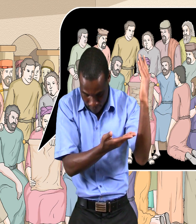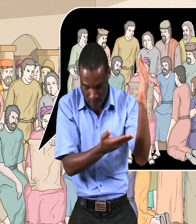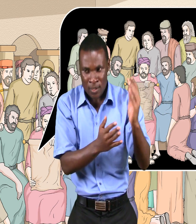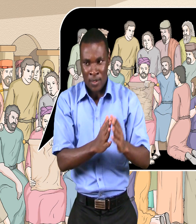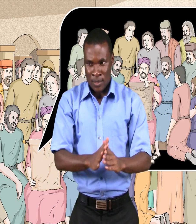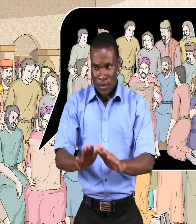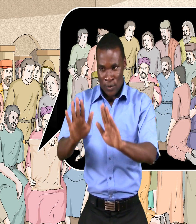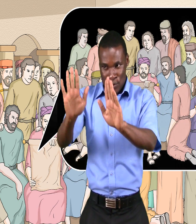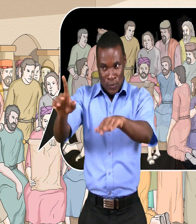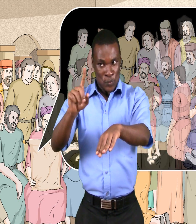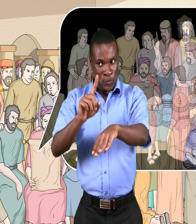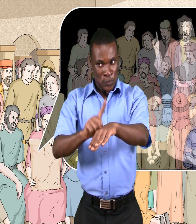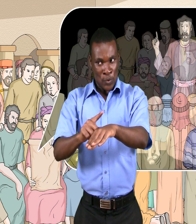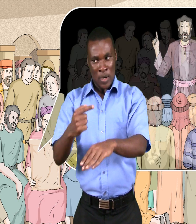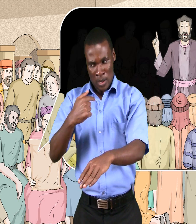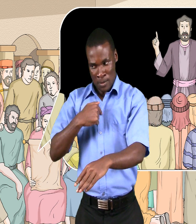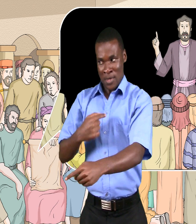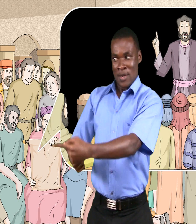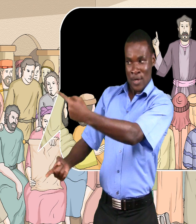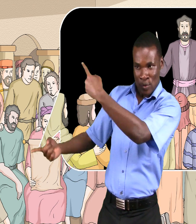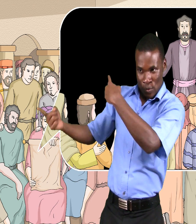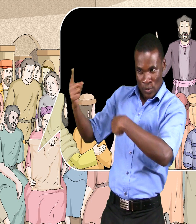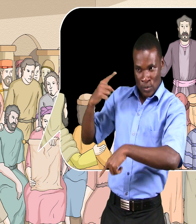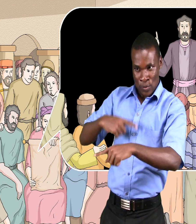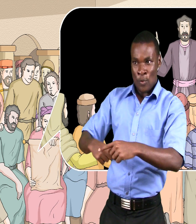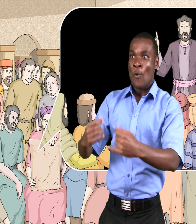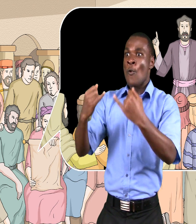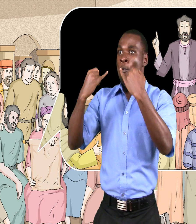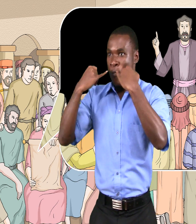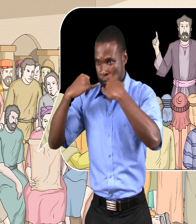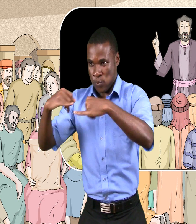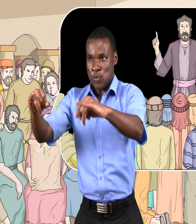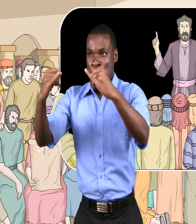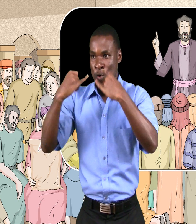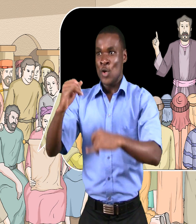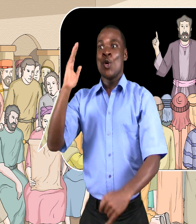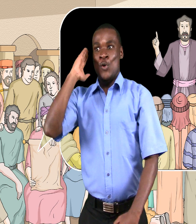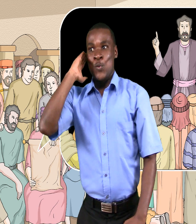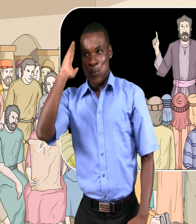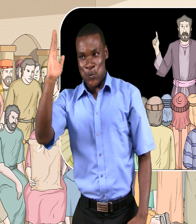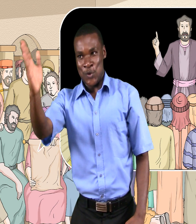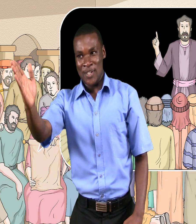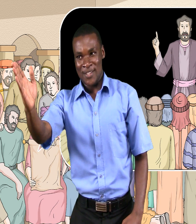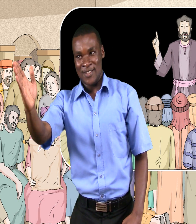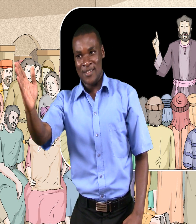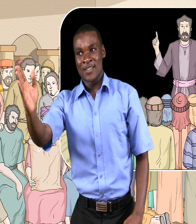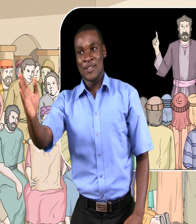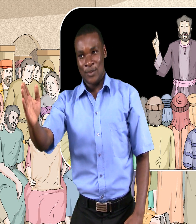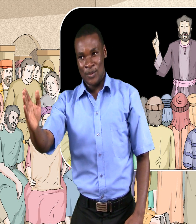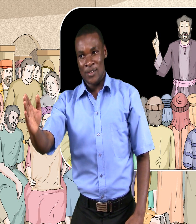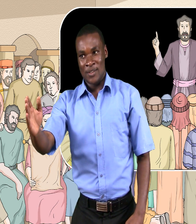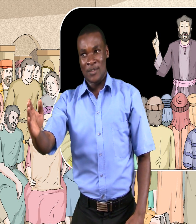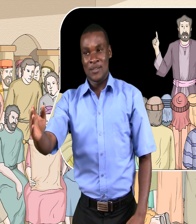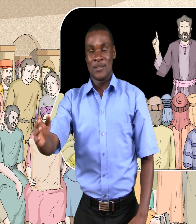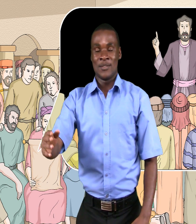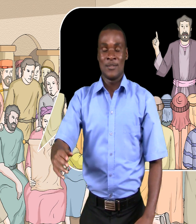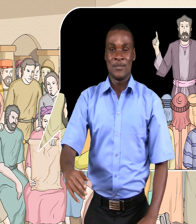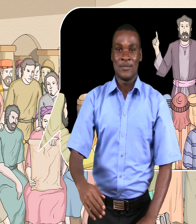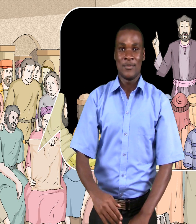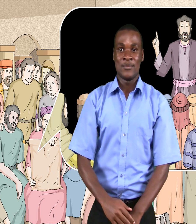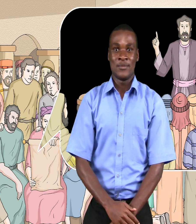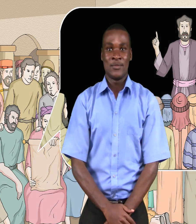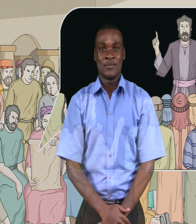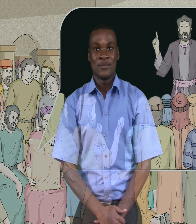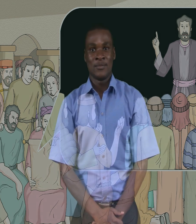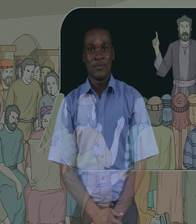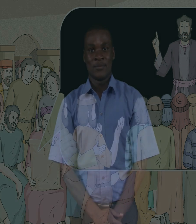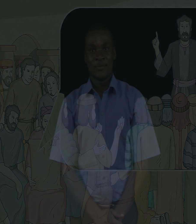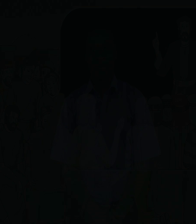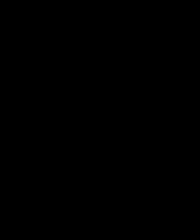And when I come, I will give instructions about the remaining matters.